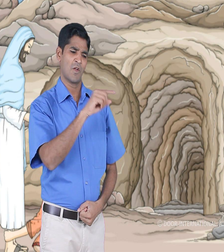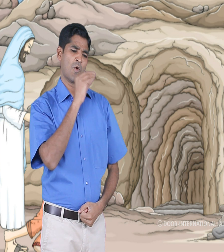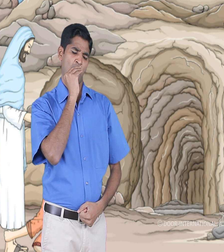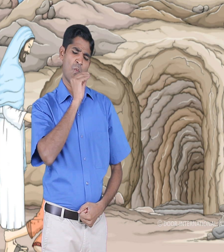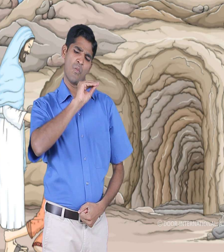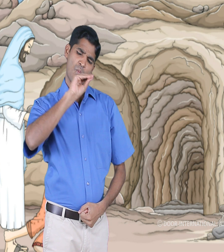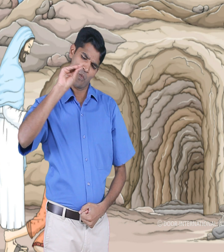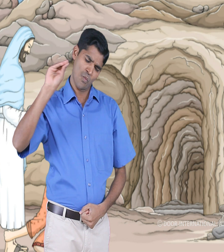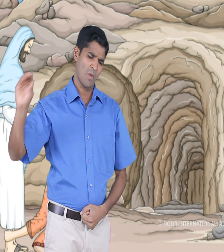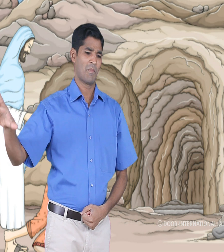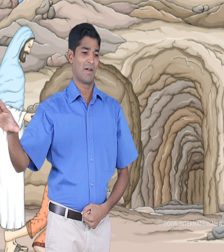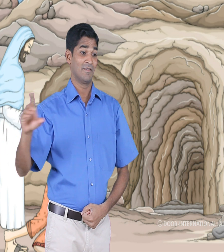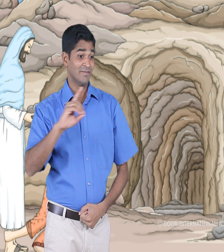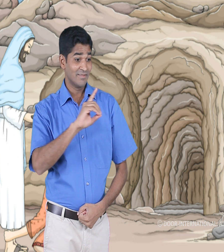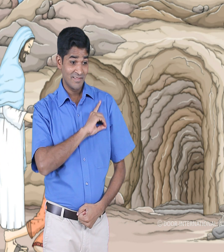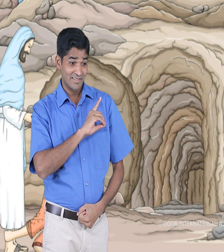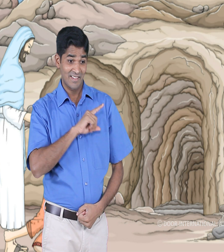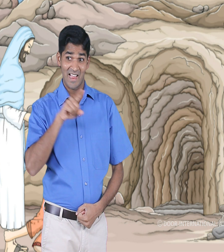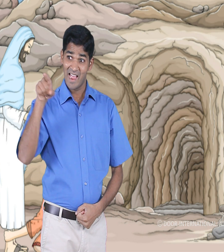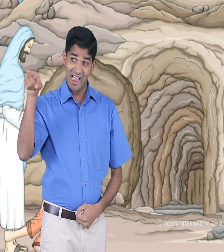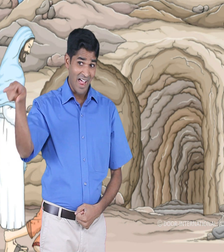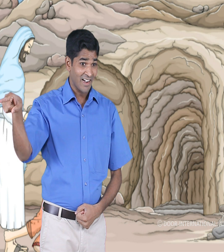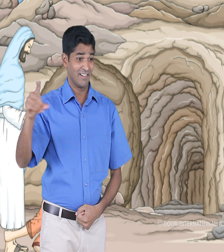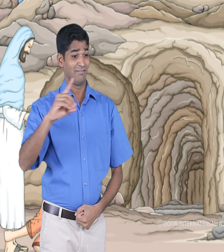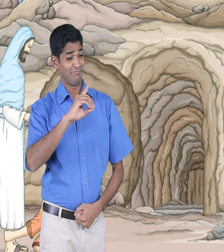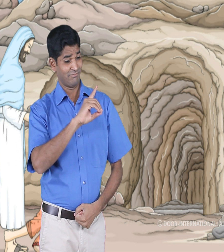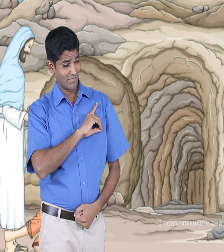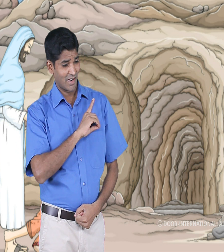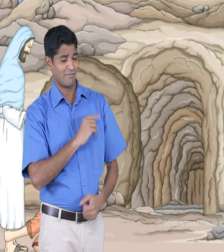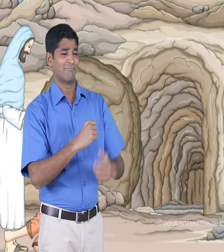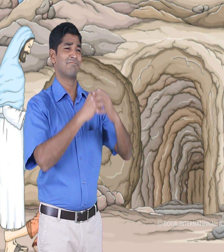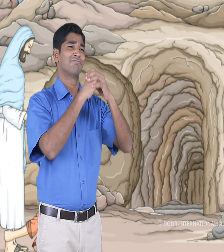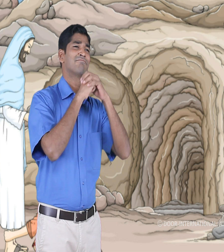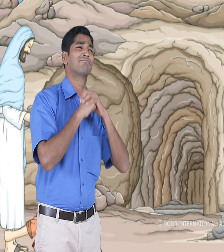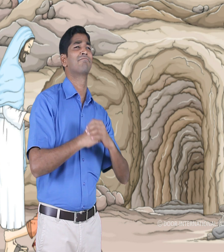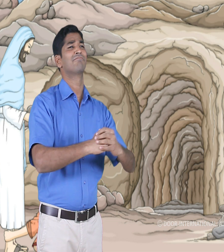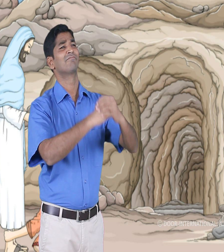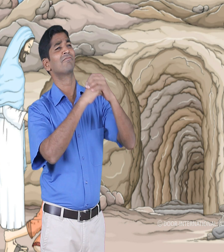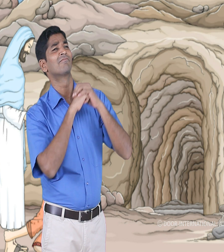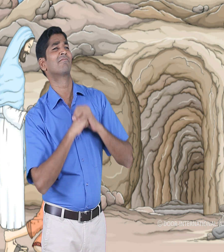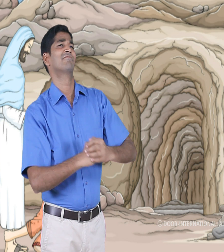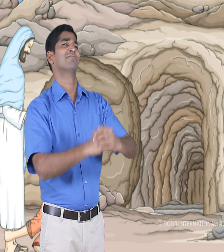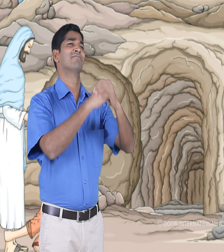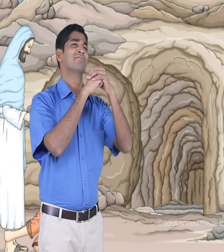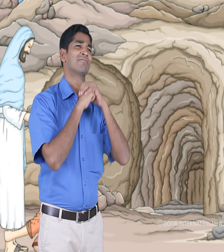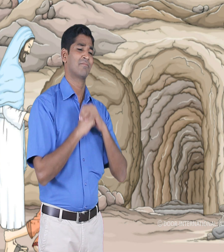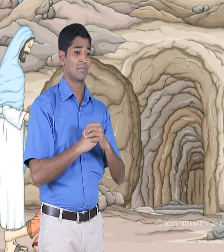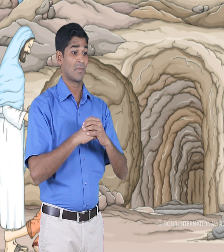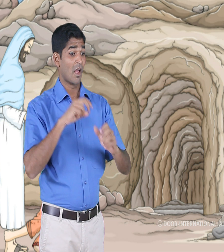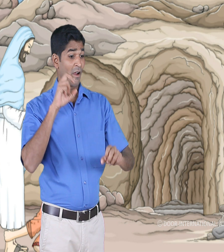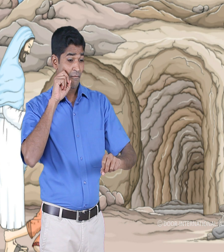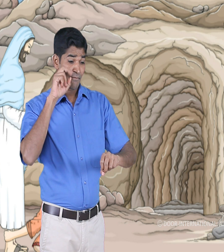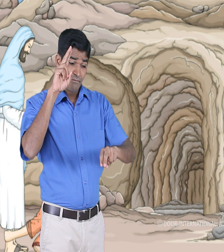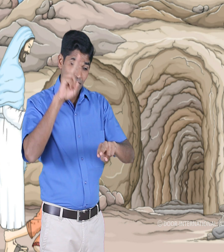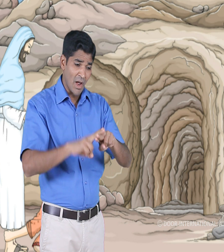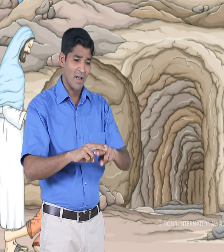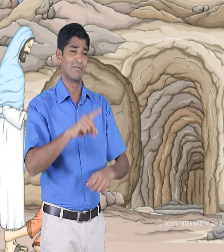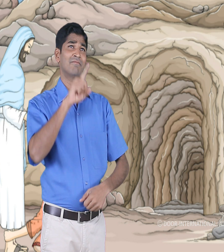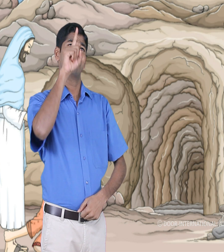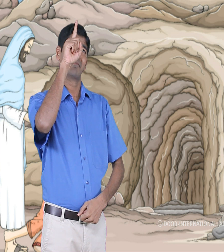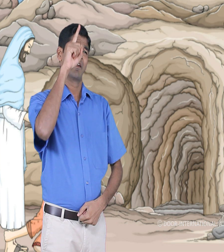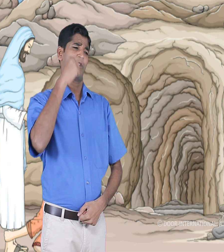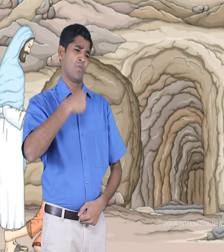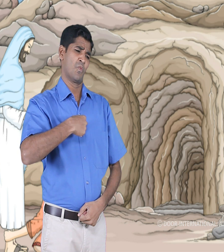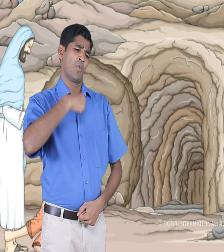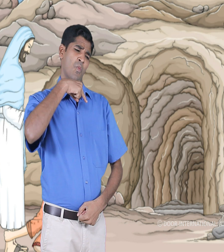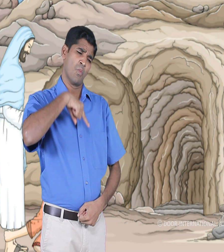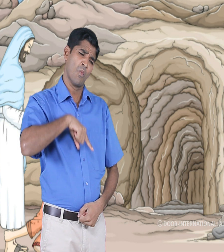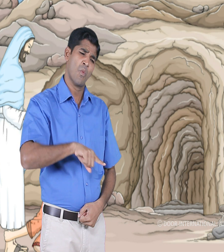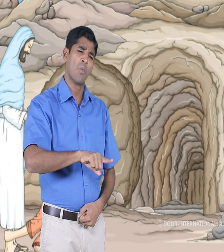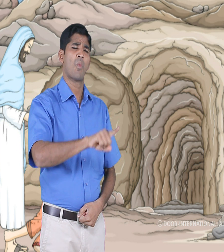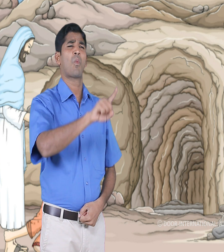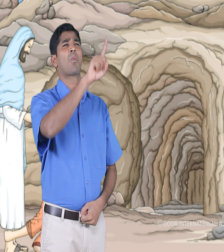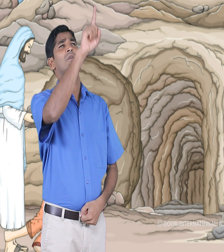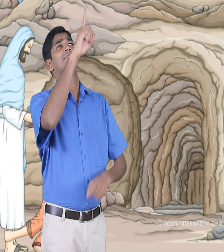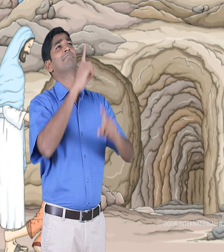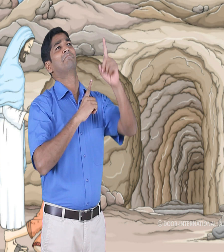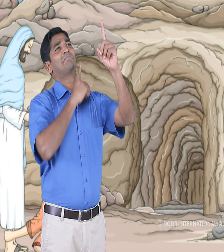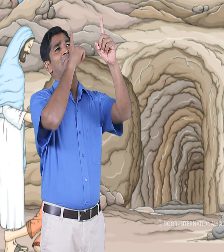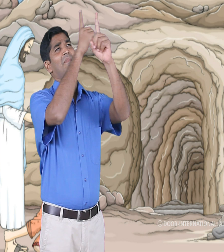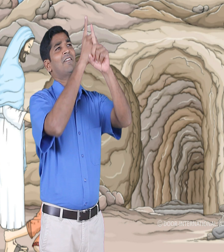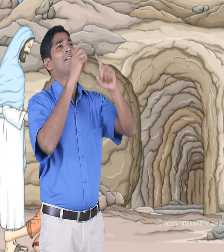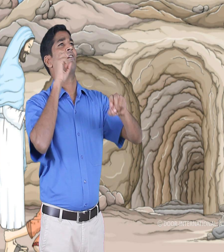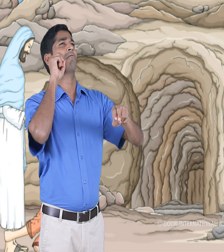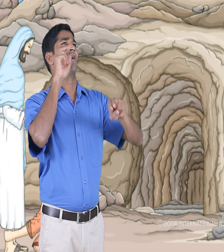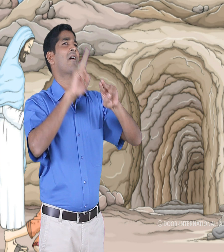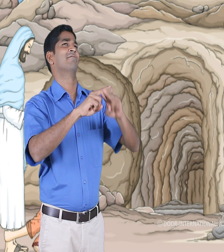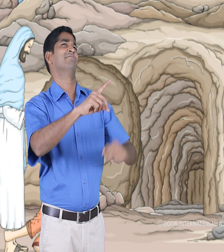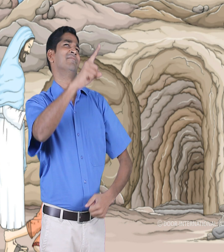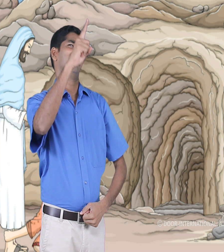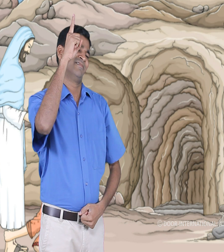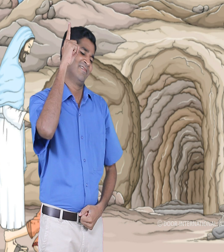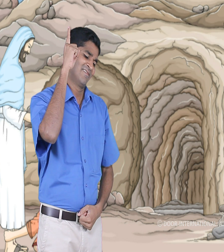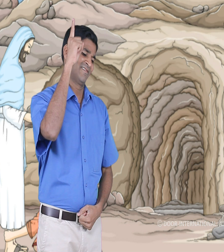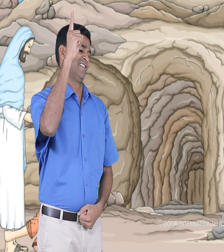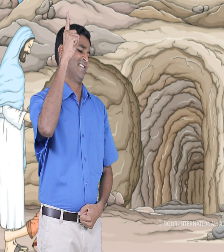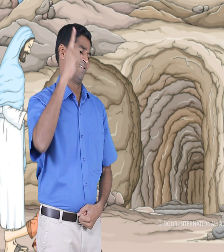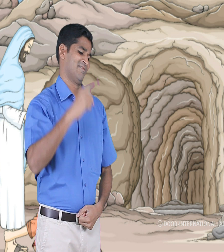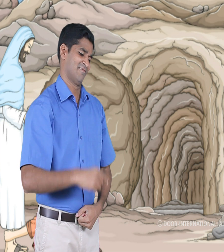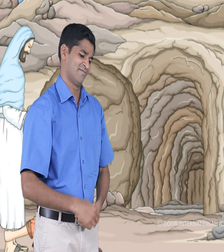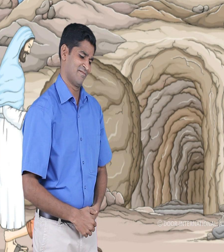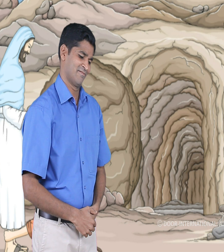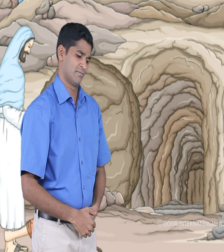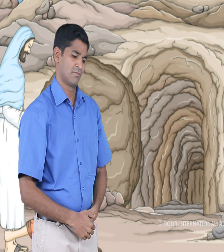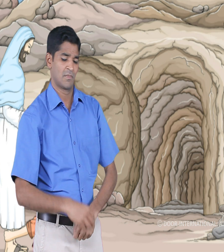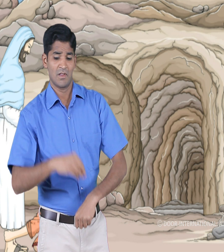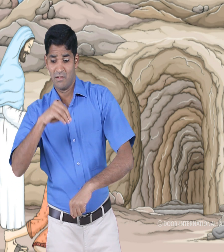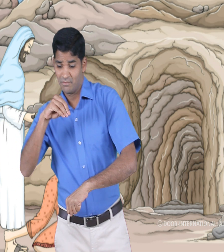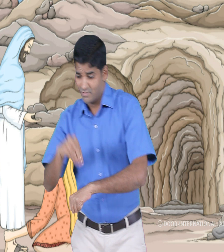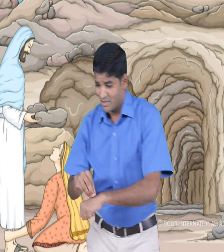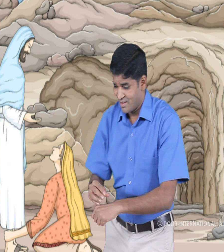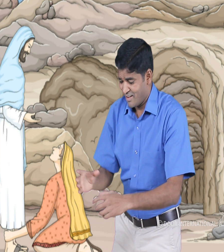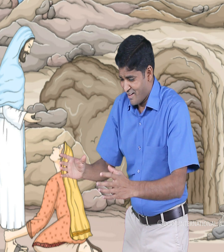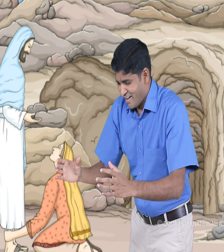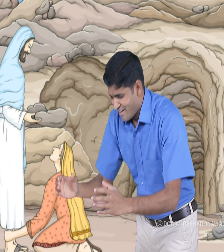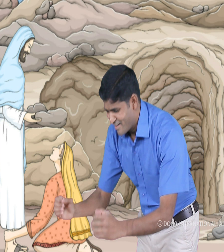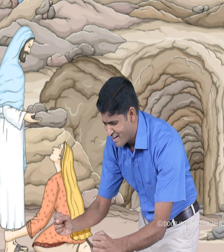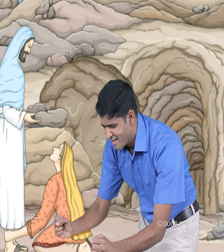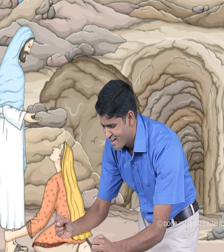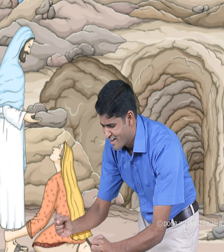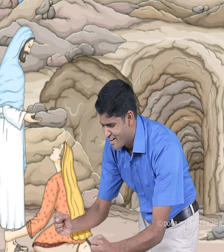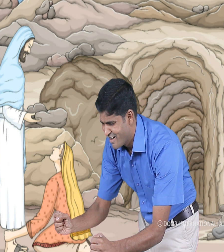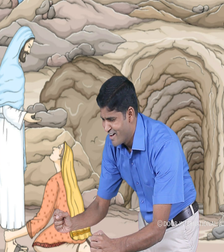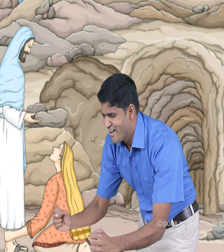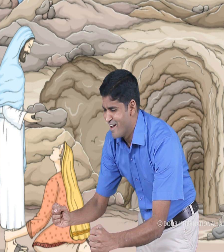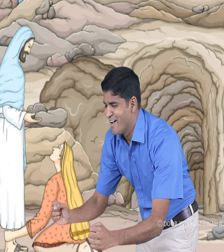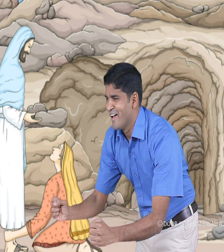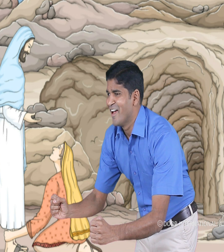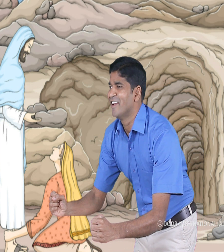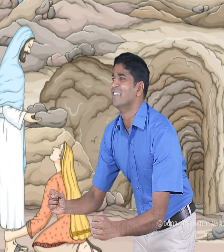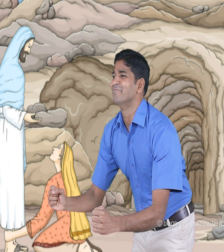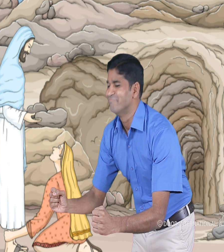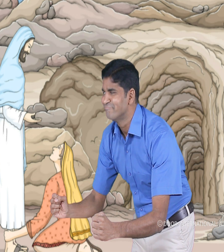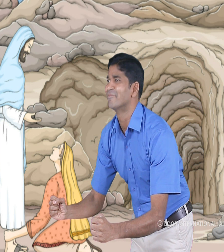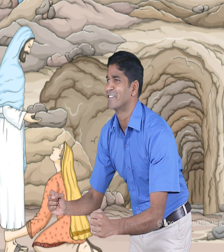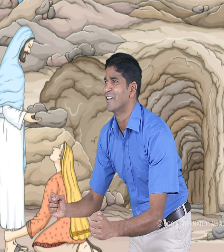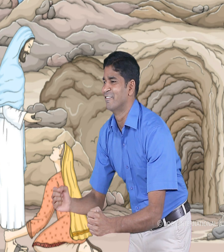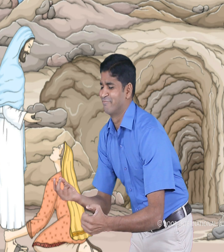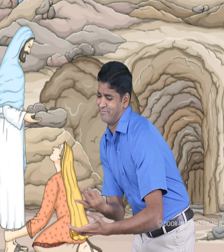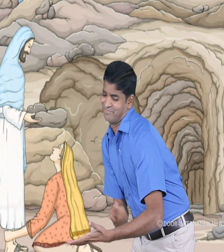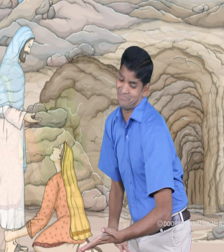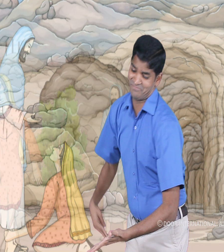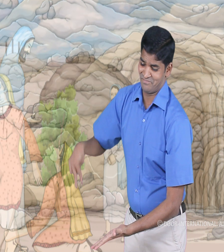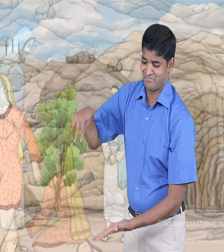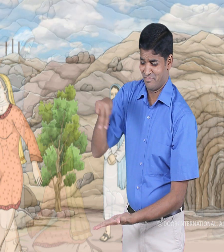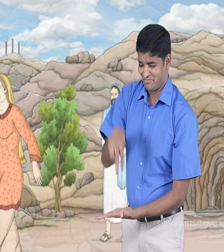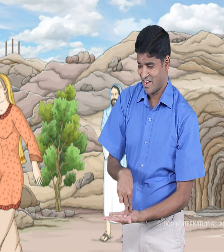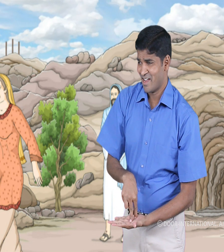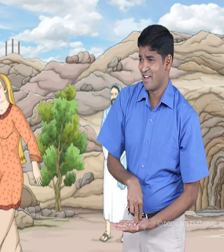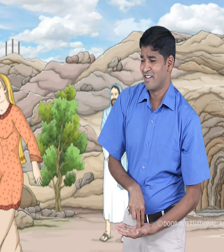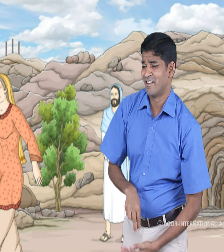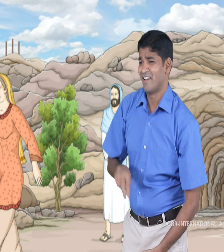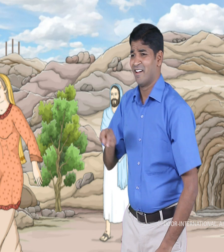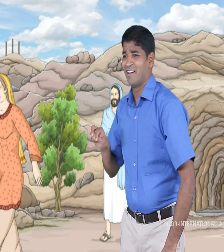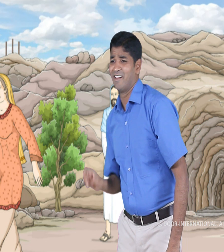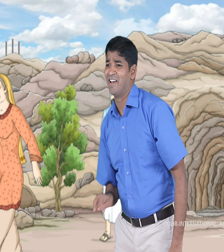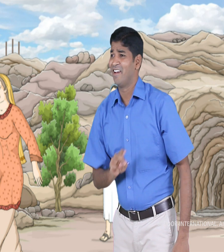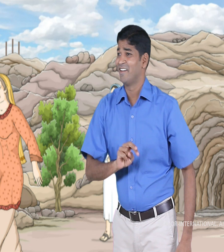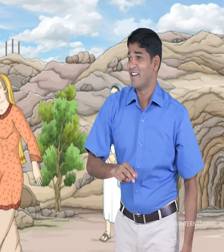“Do not cling to Me,” Jesus said, “for I have not yet ascended to the Father.